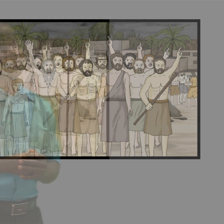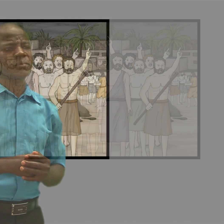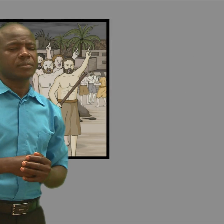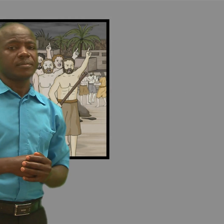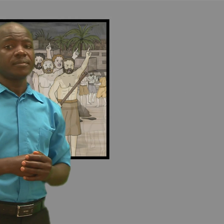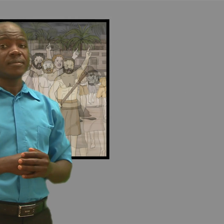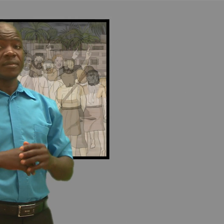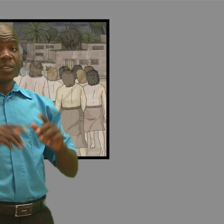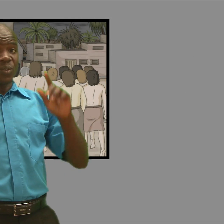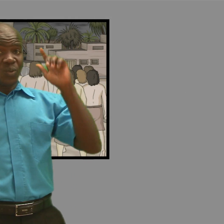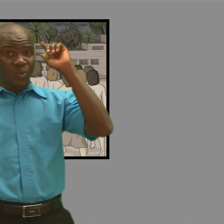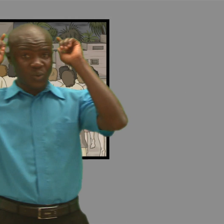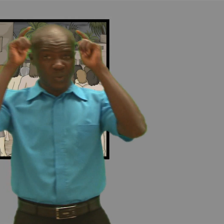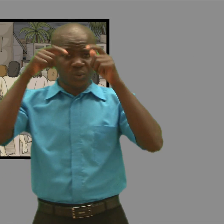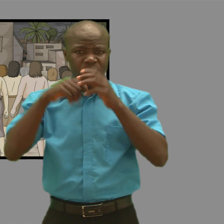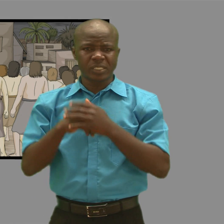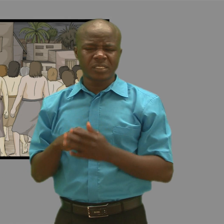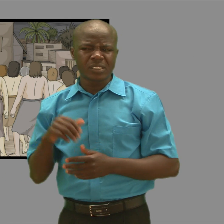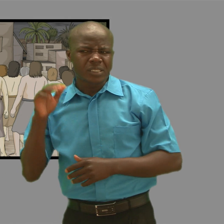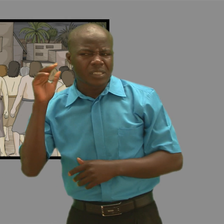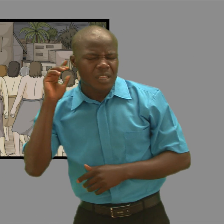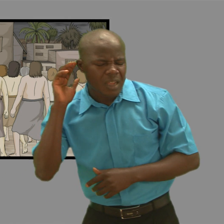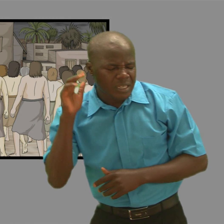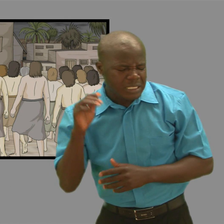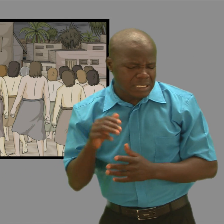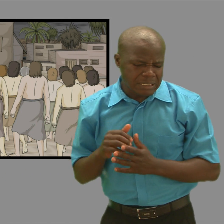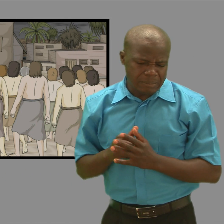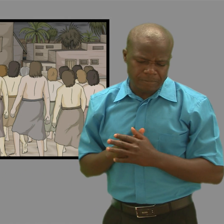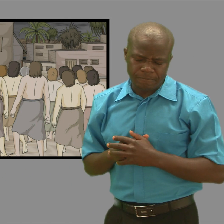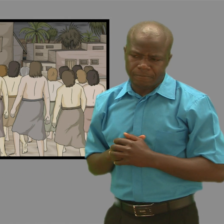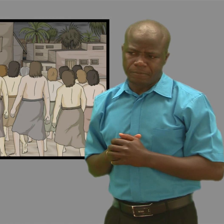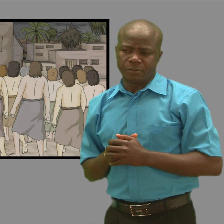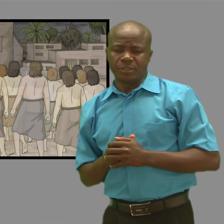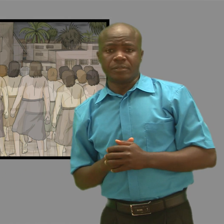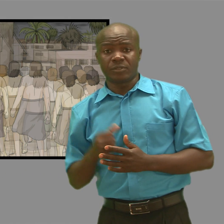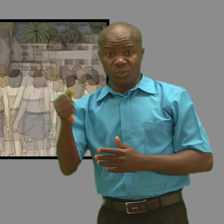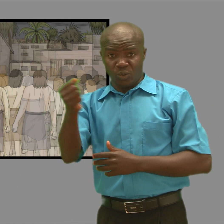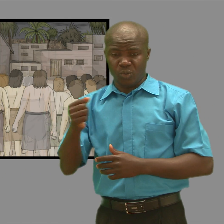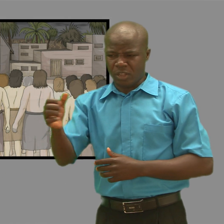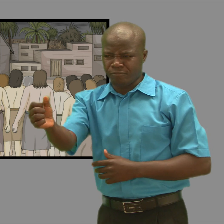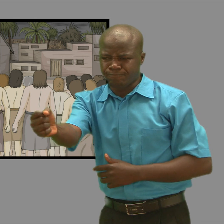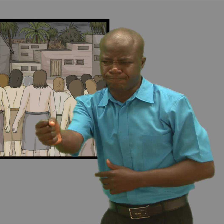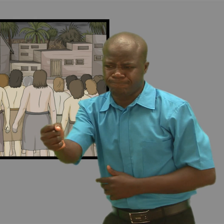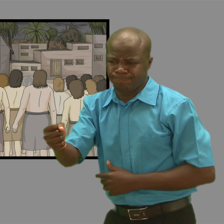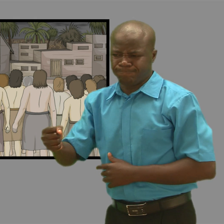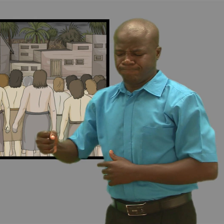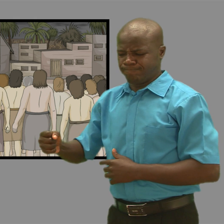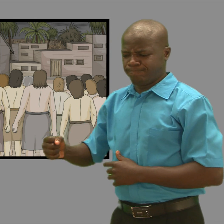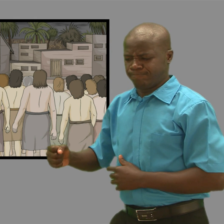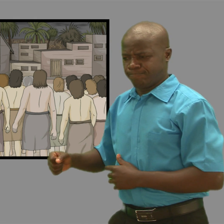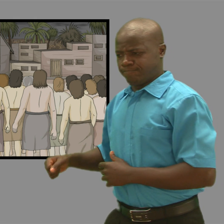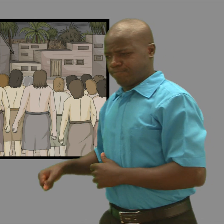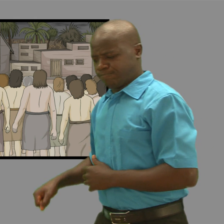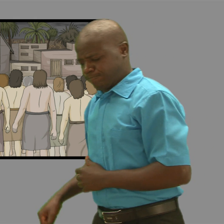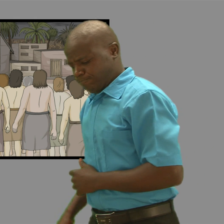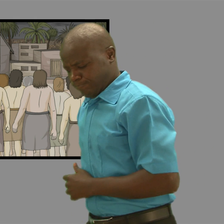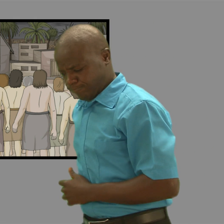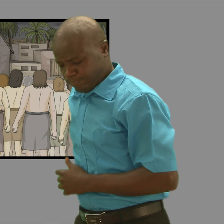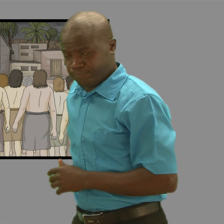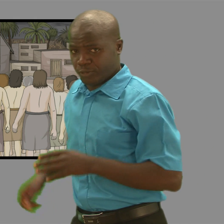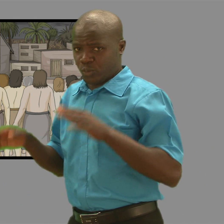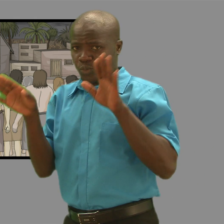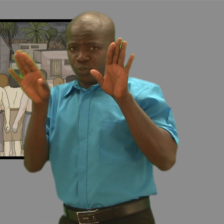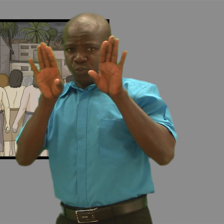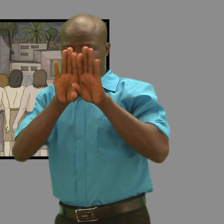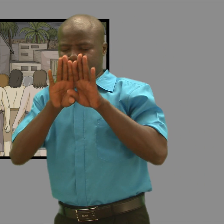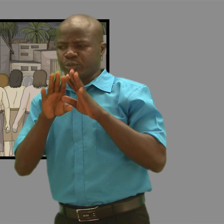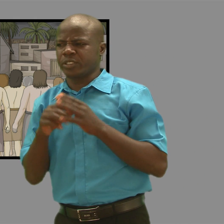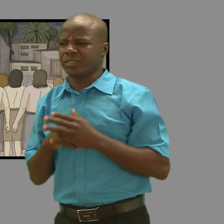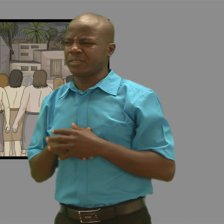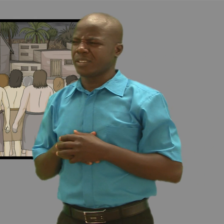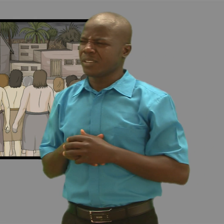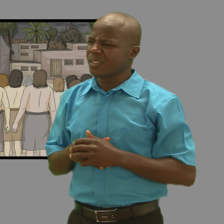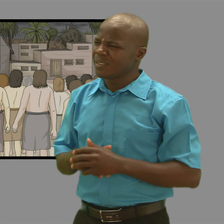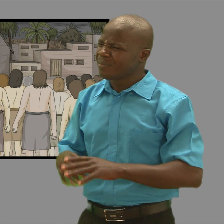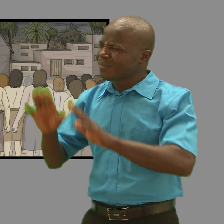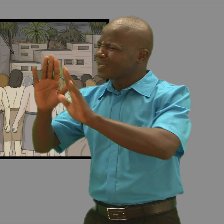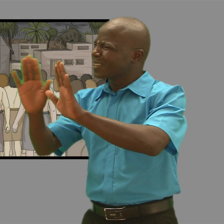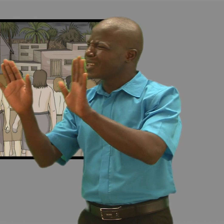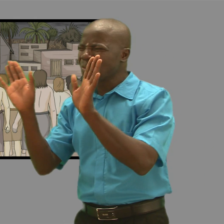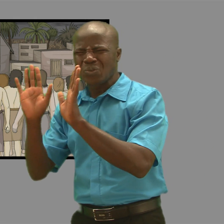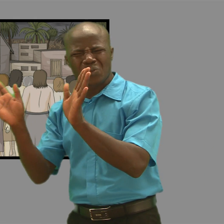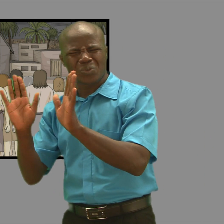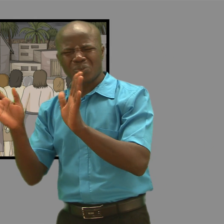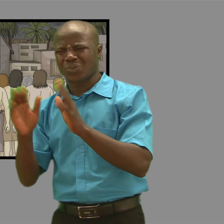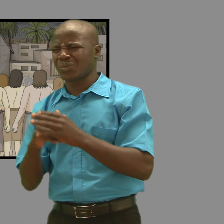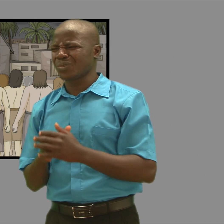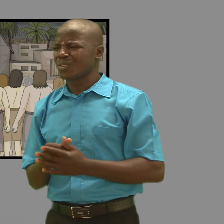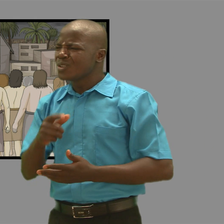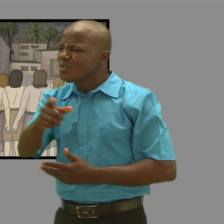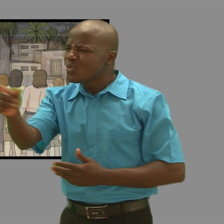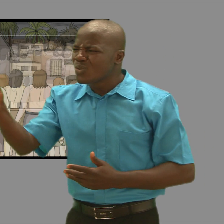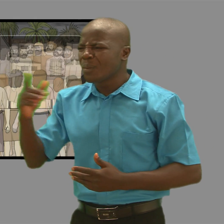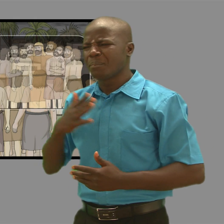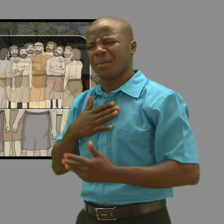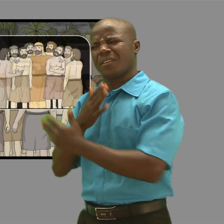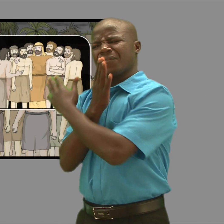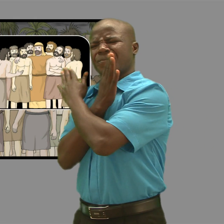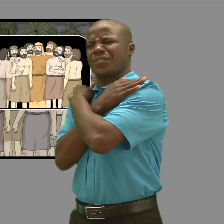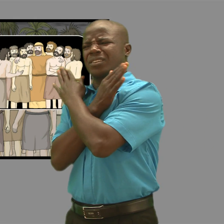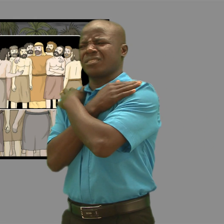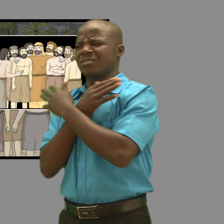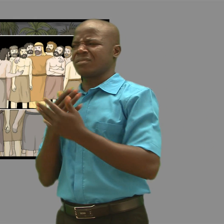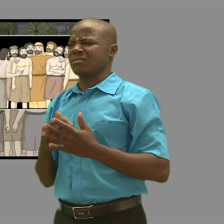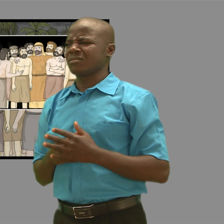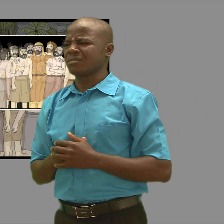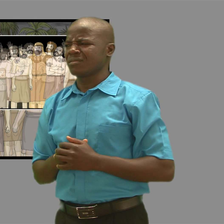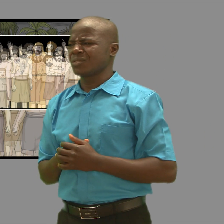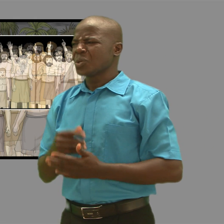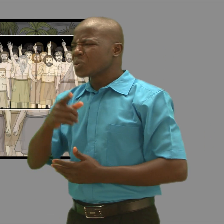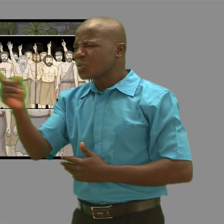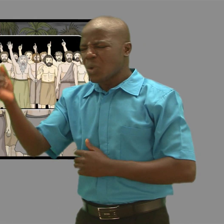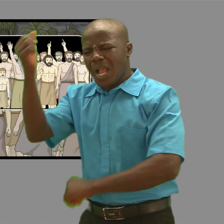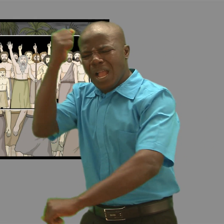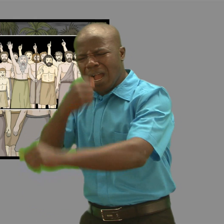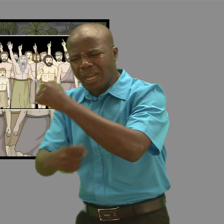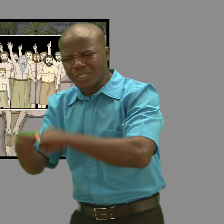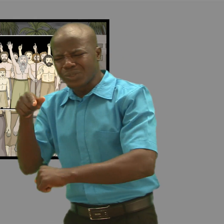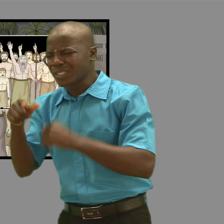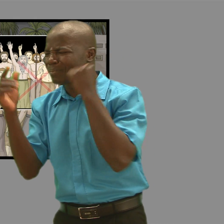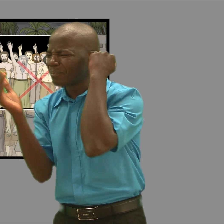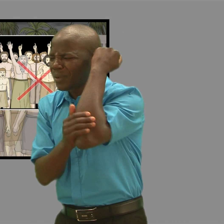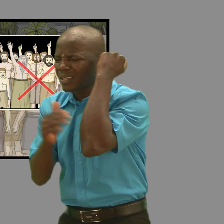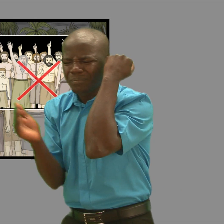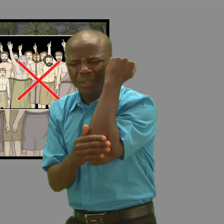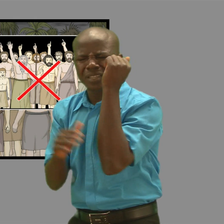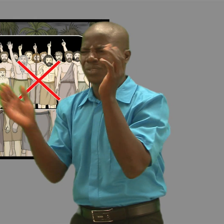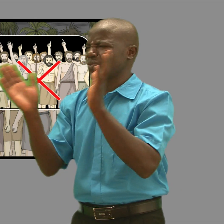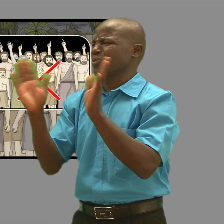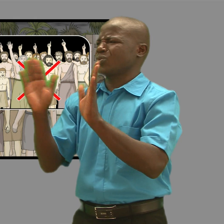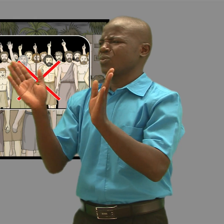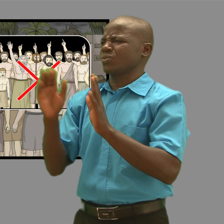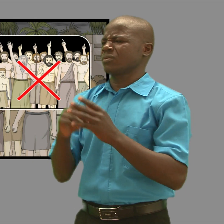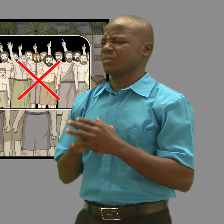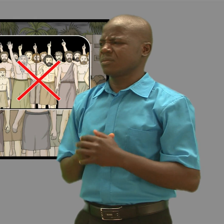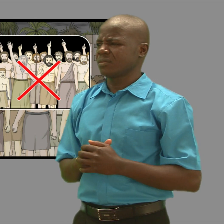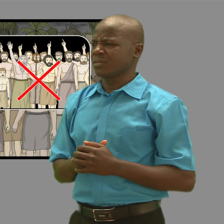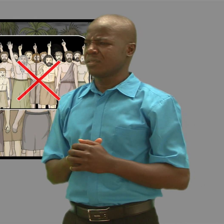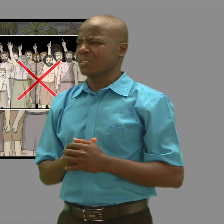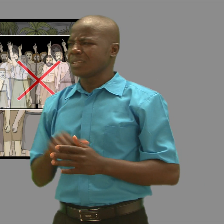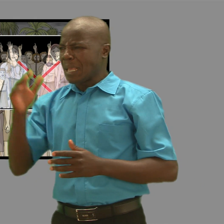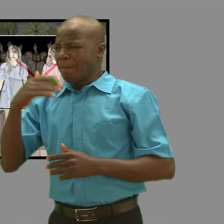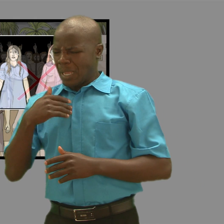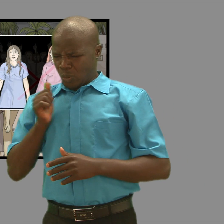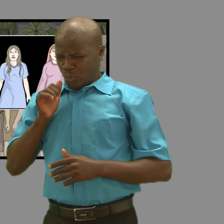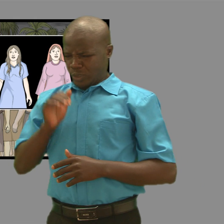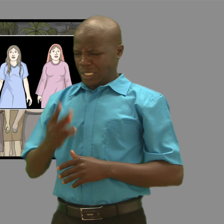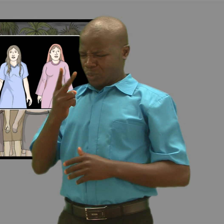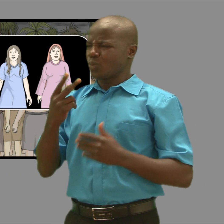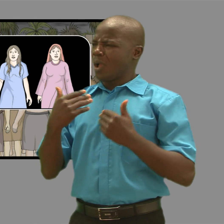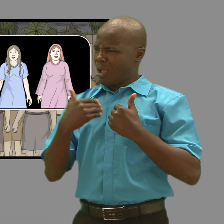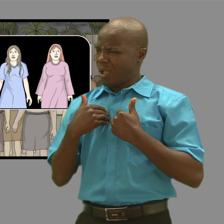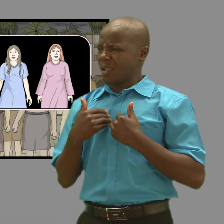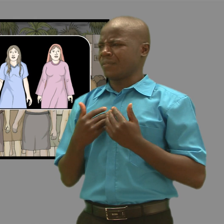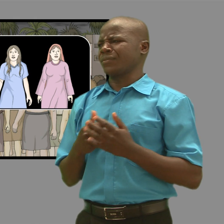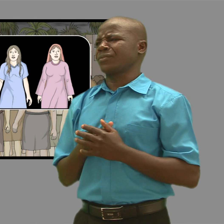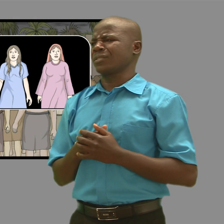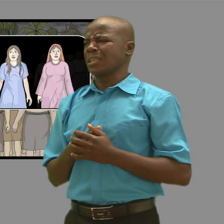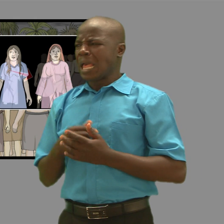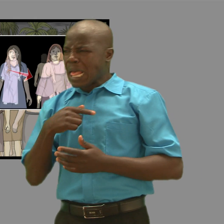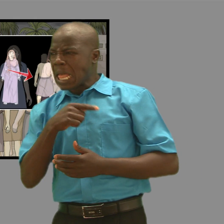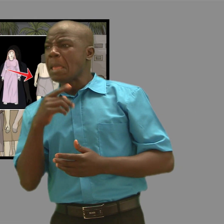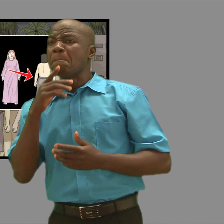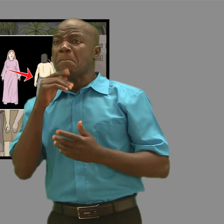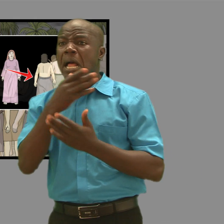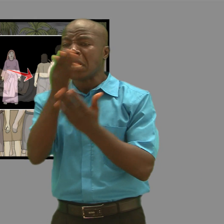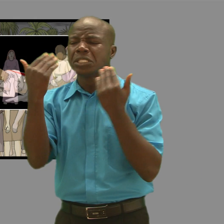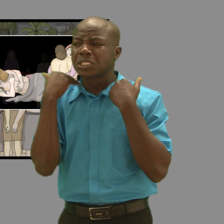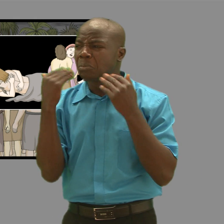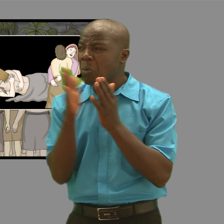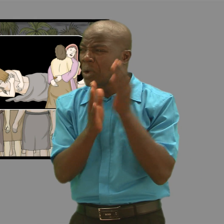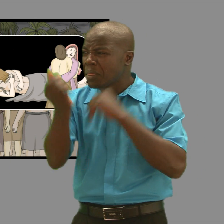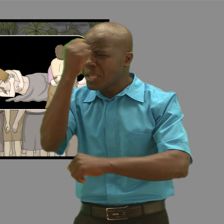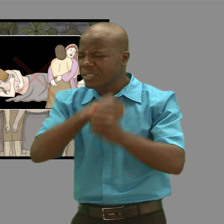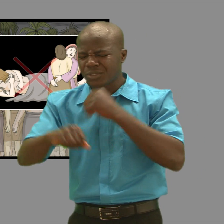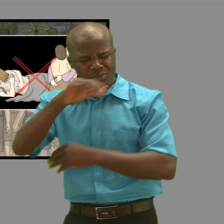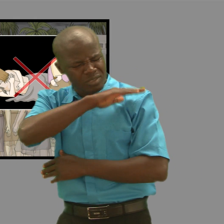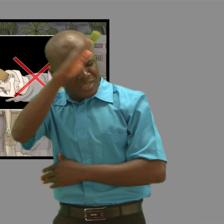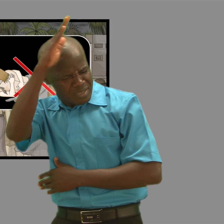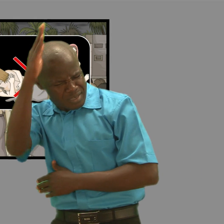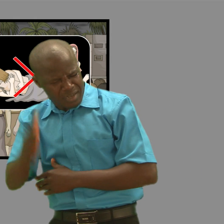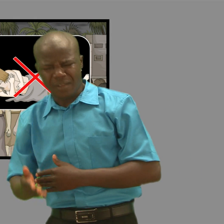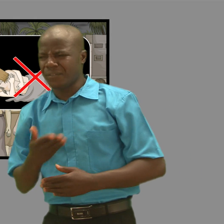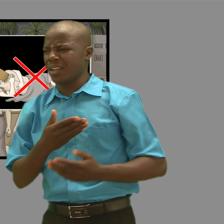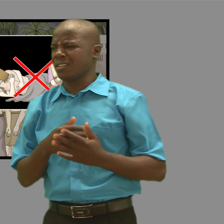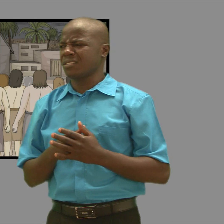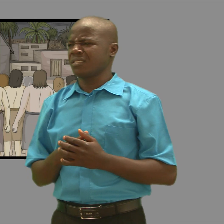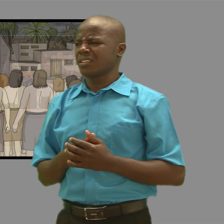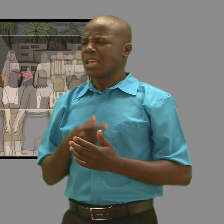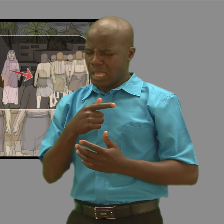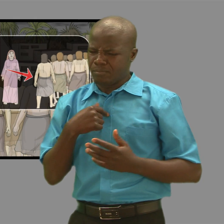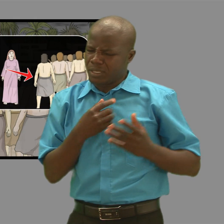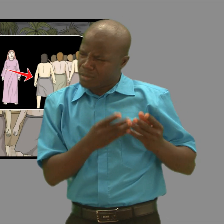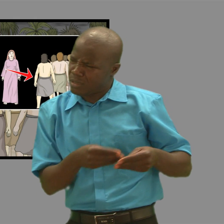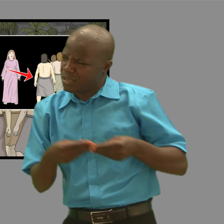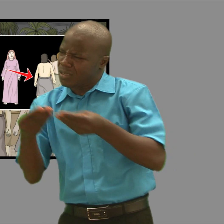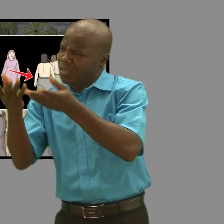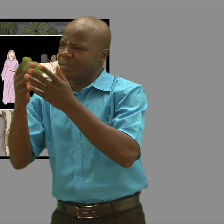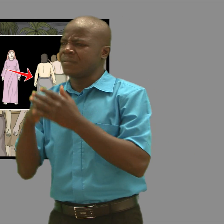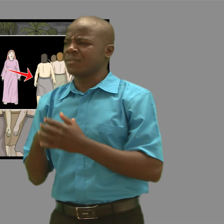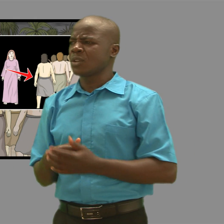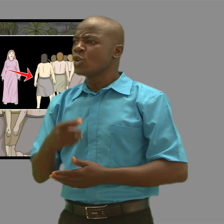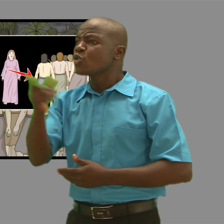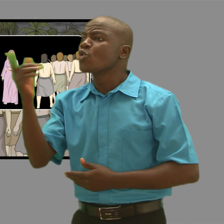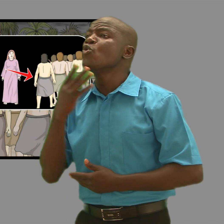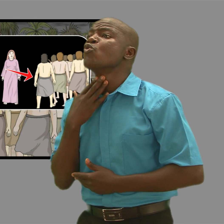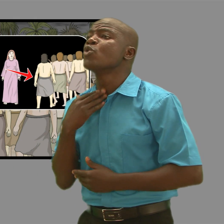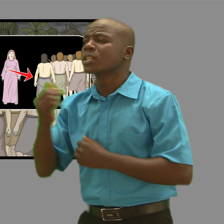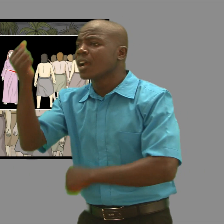Lot went outside to meet them, shutting the door behind him. “Please, my brothers,” he pleaded, “don’t do such a wicked thing! Look, I have two daughters who have never slept with a man.